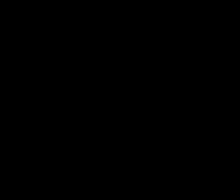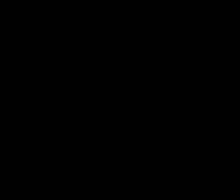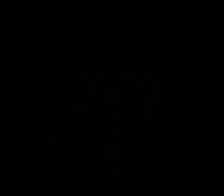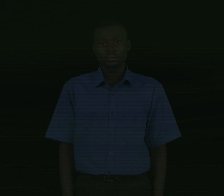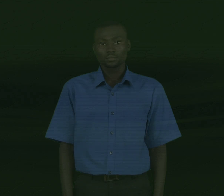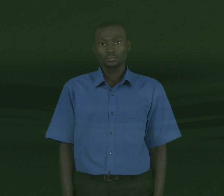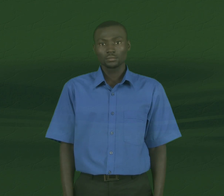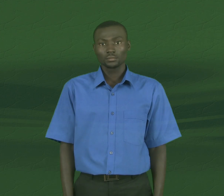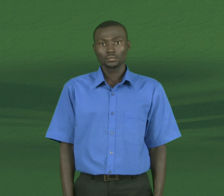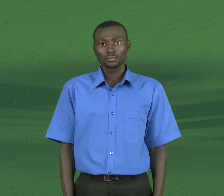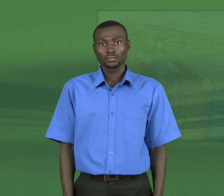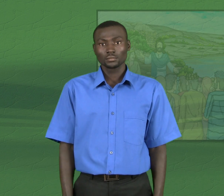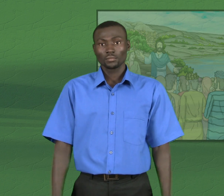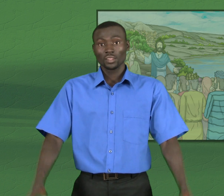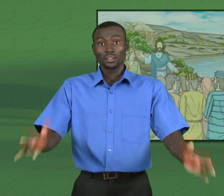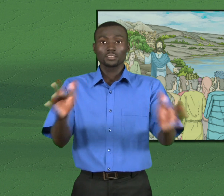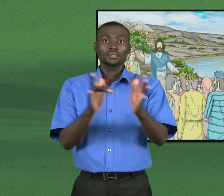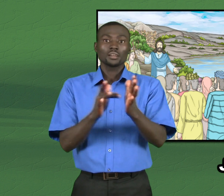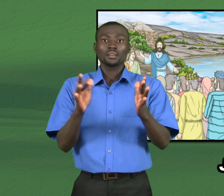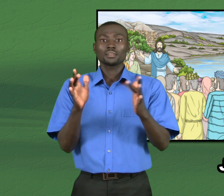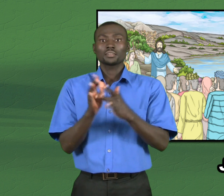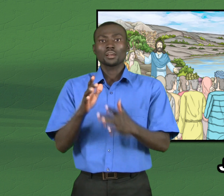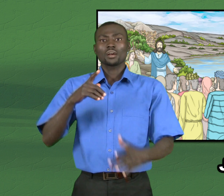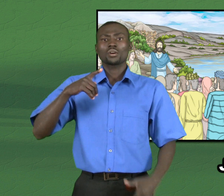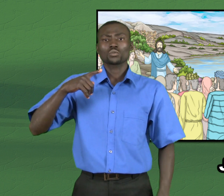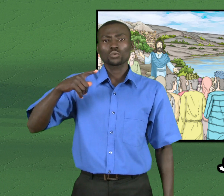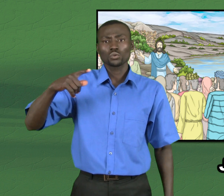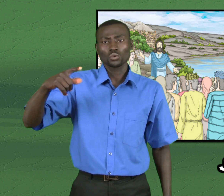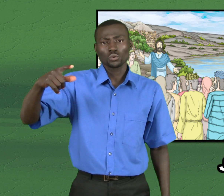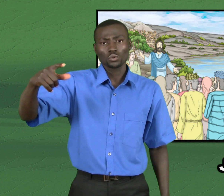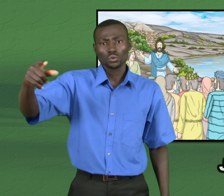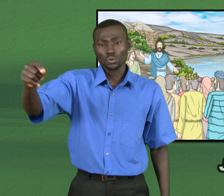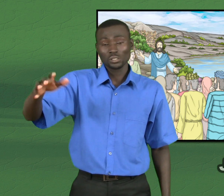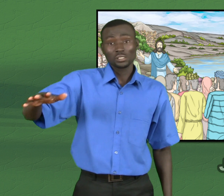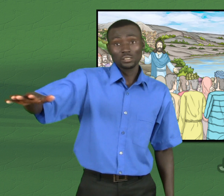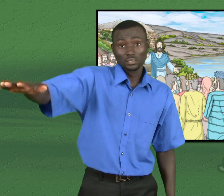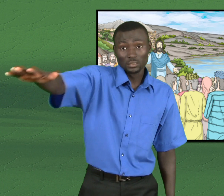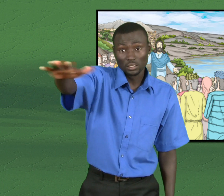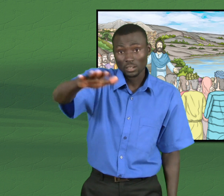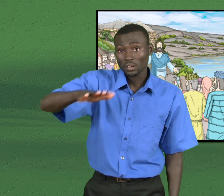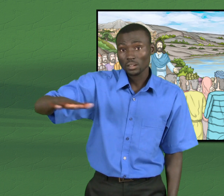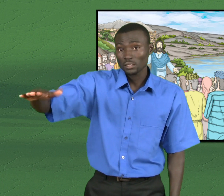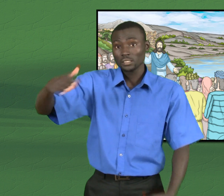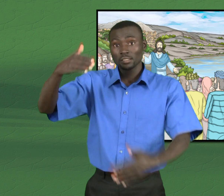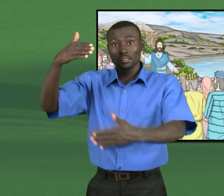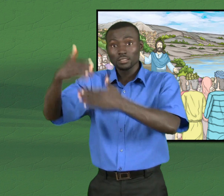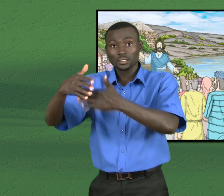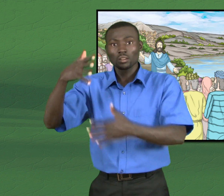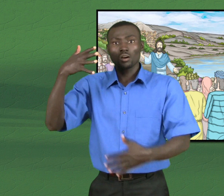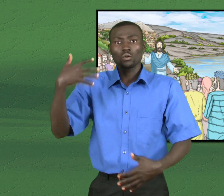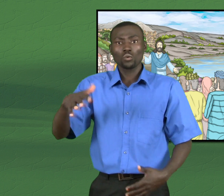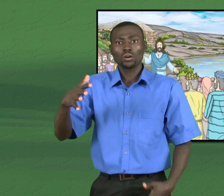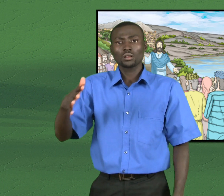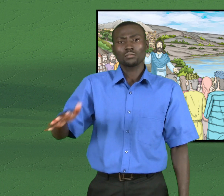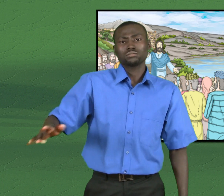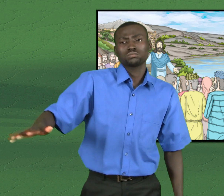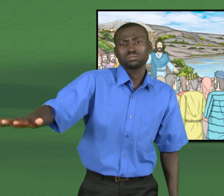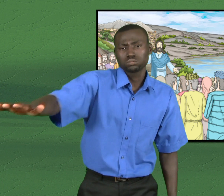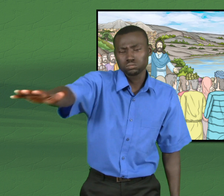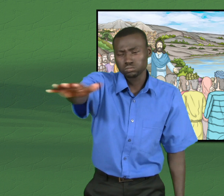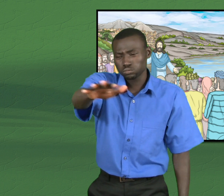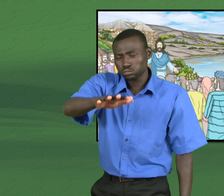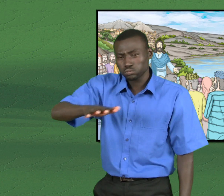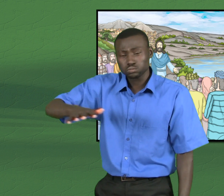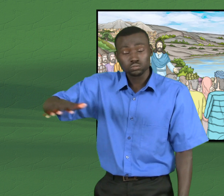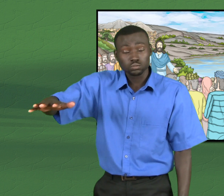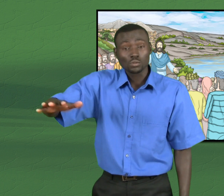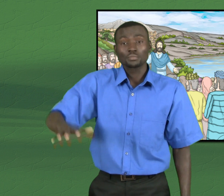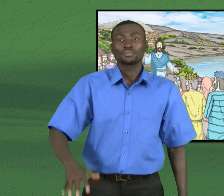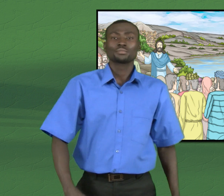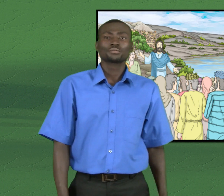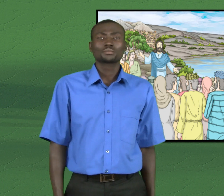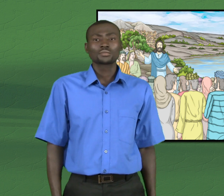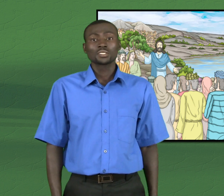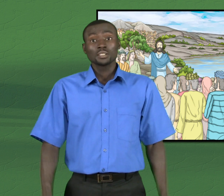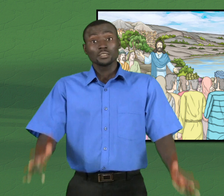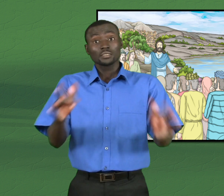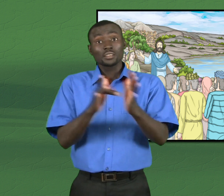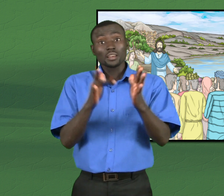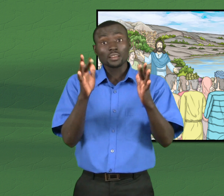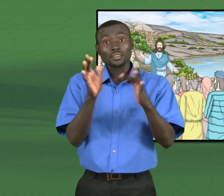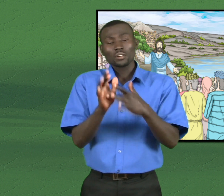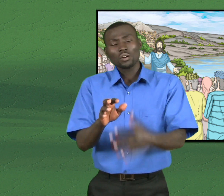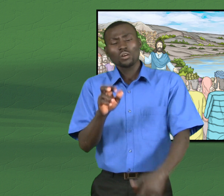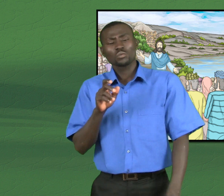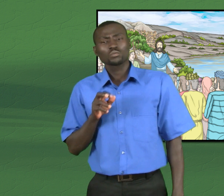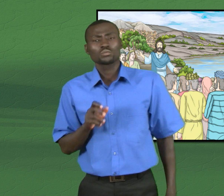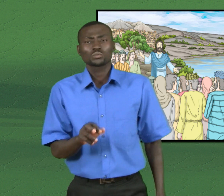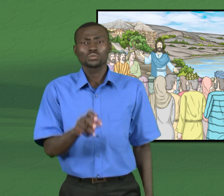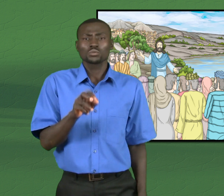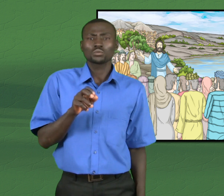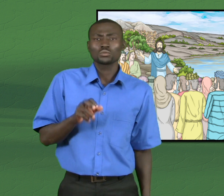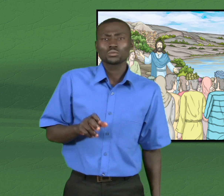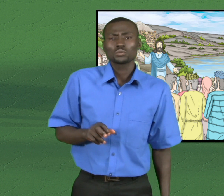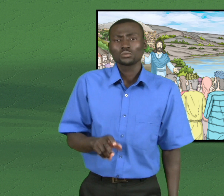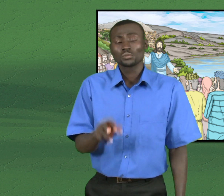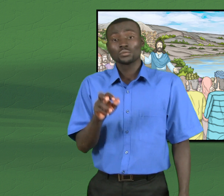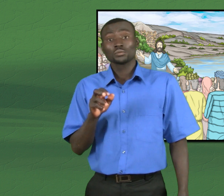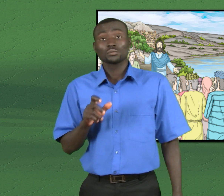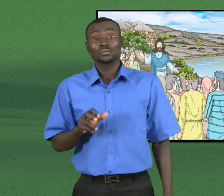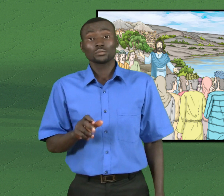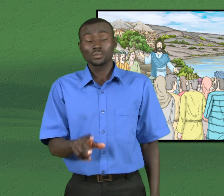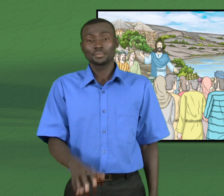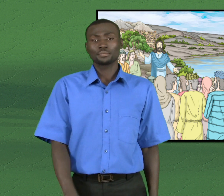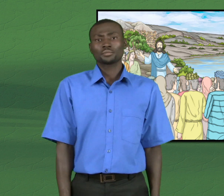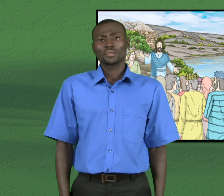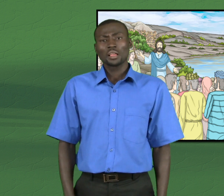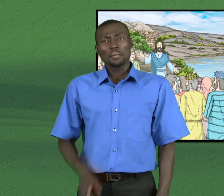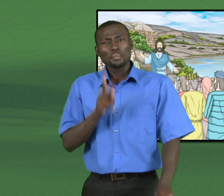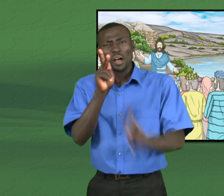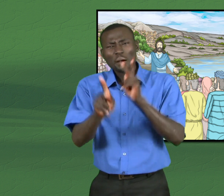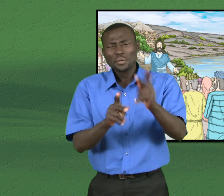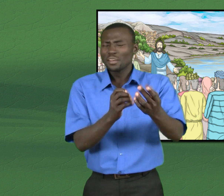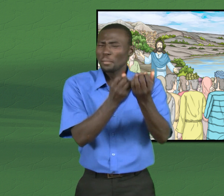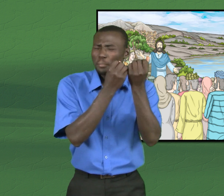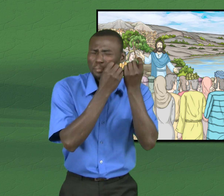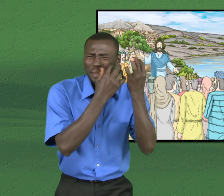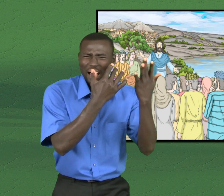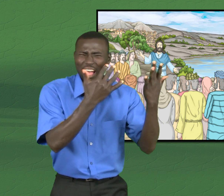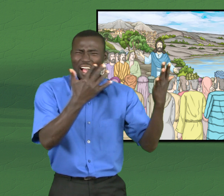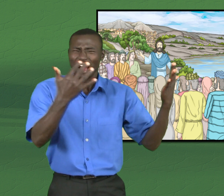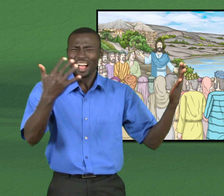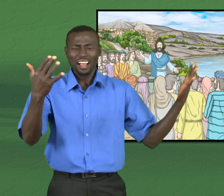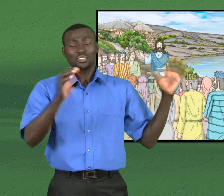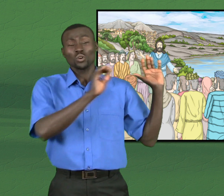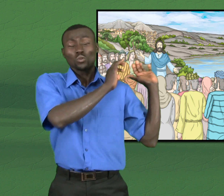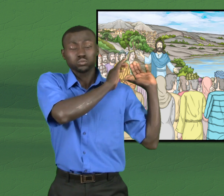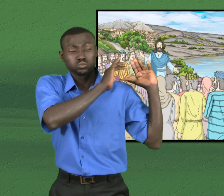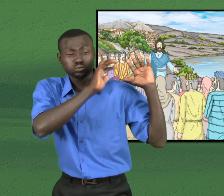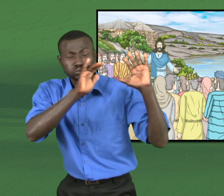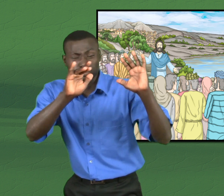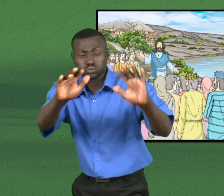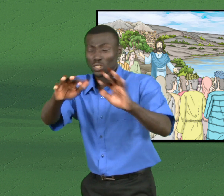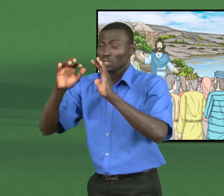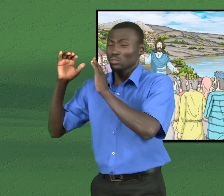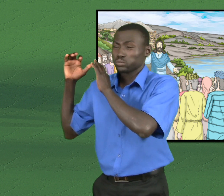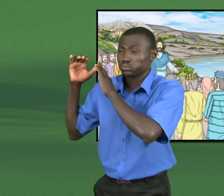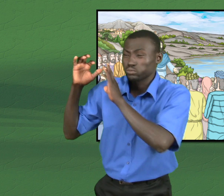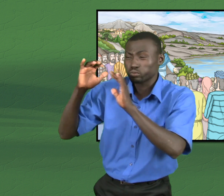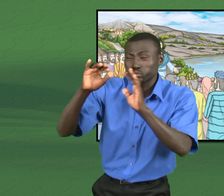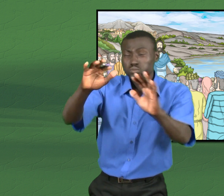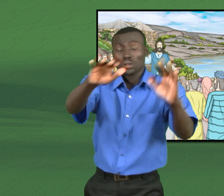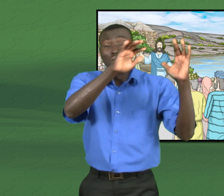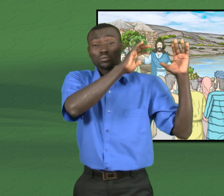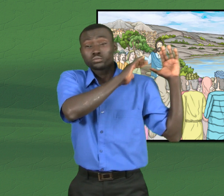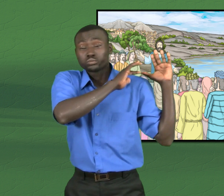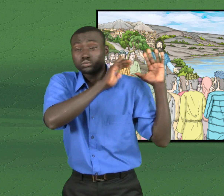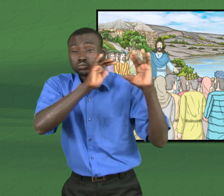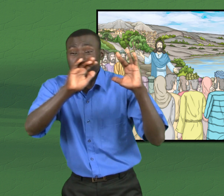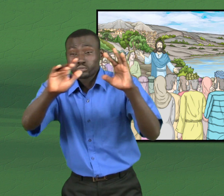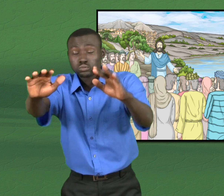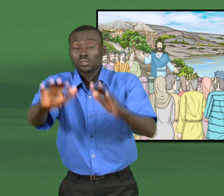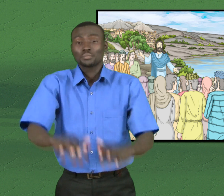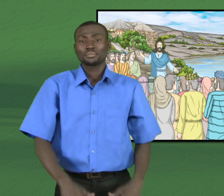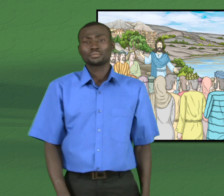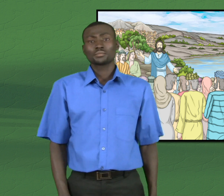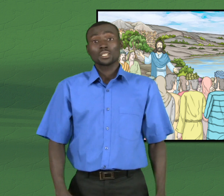Once again Jesus went out beside the sea.